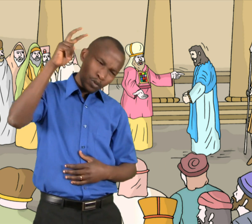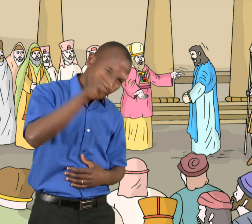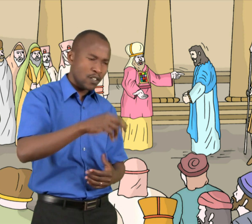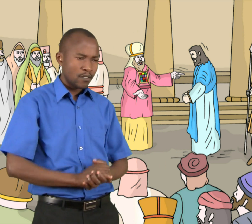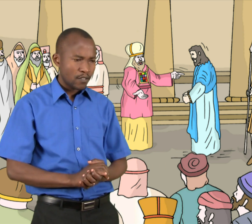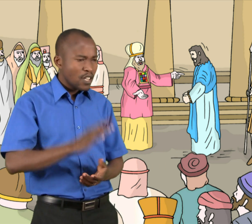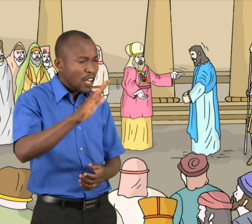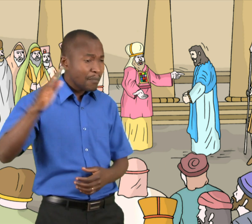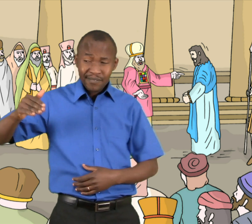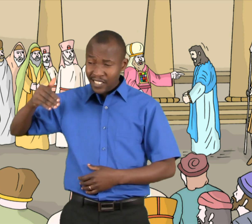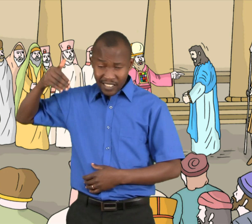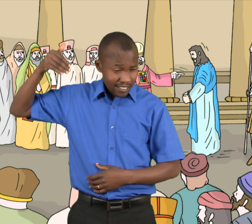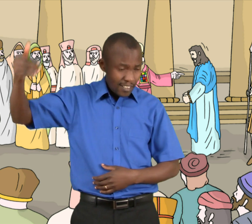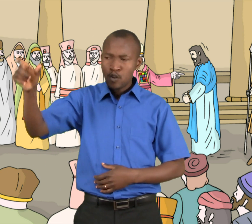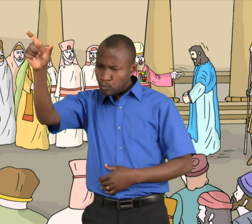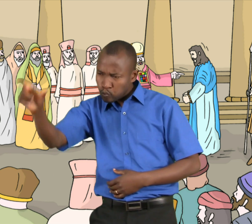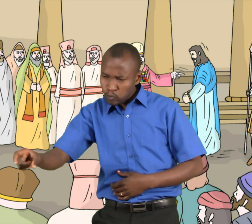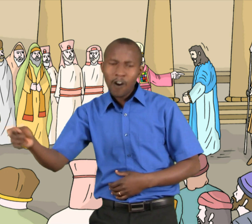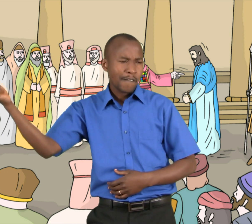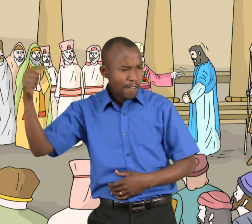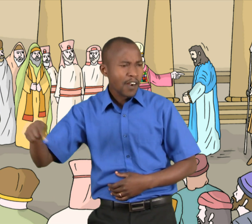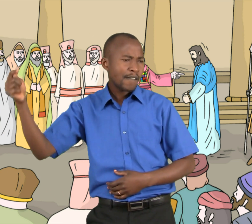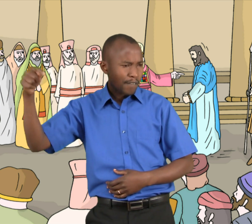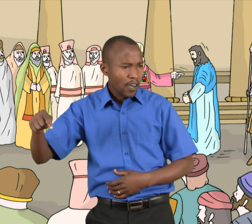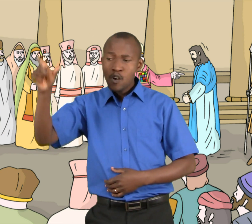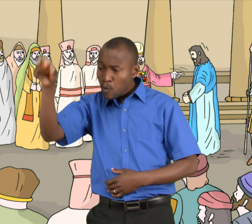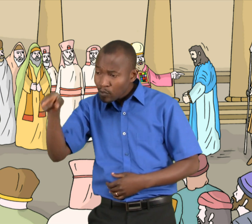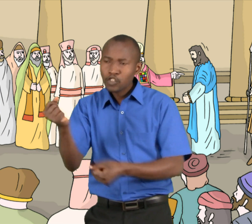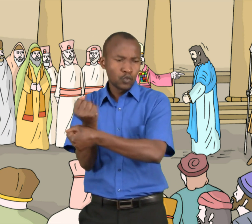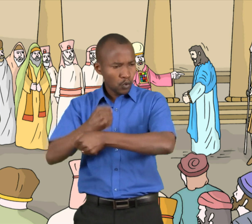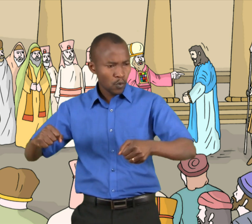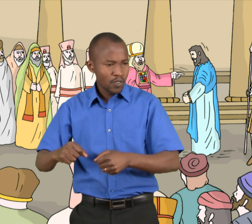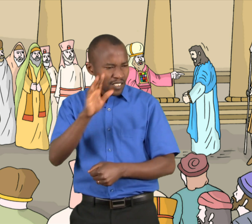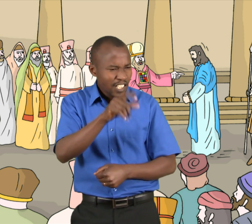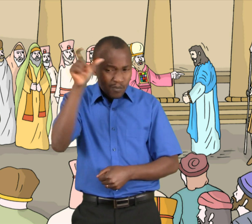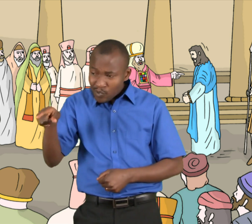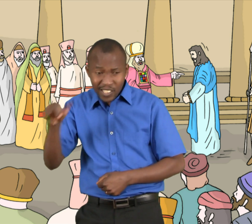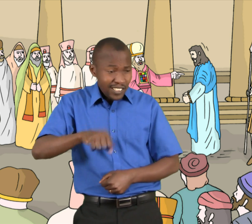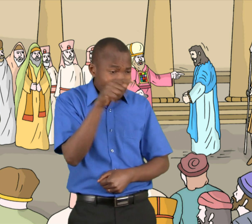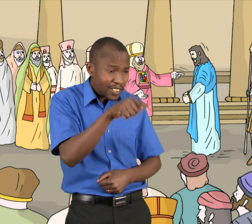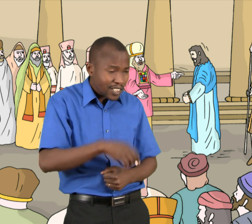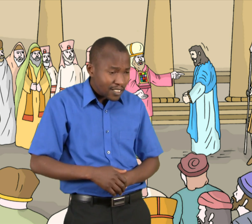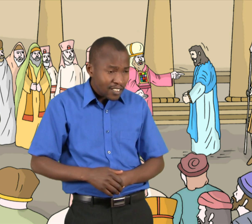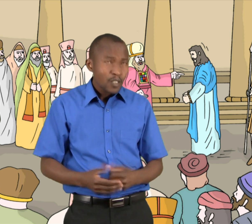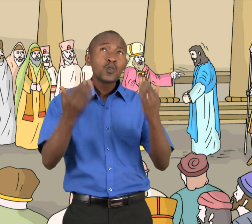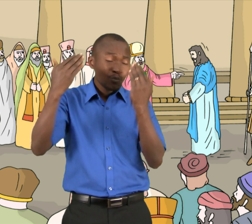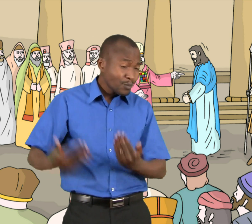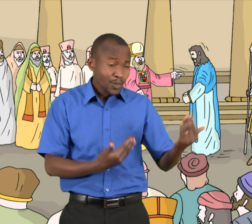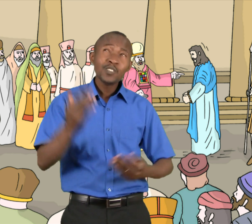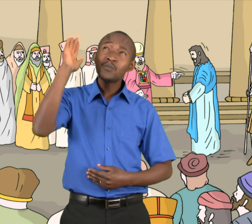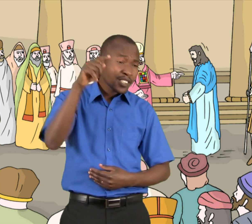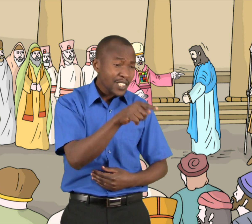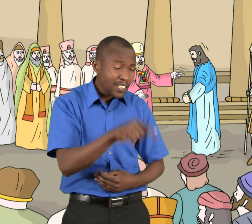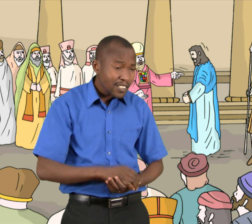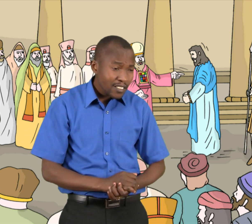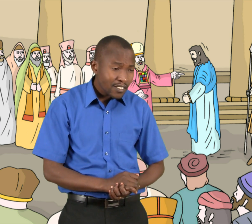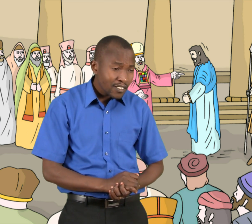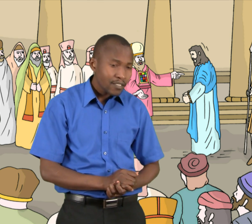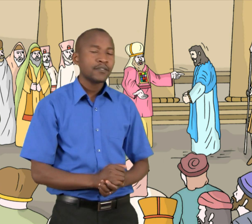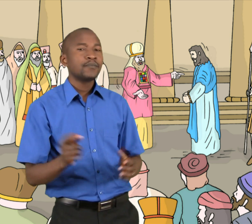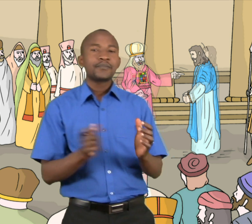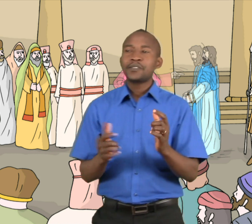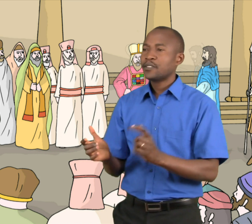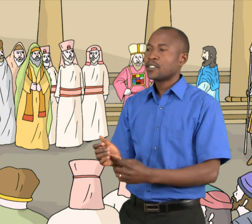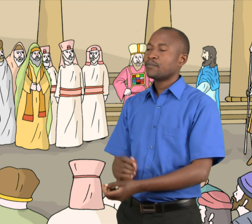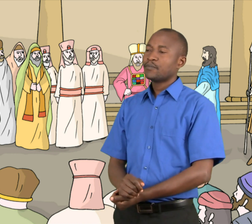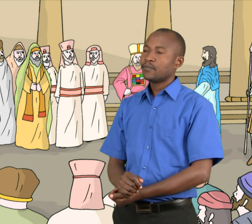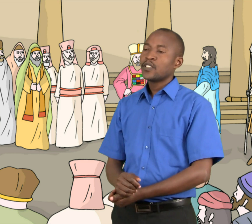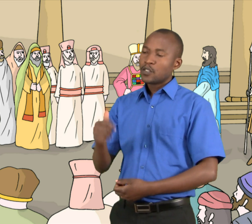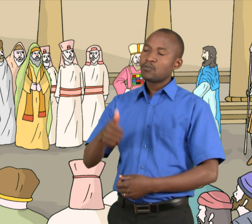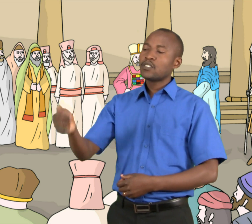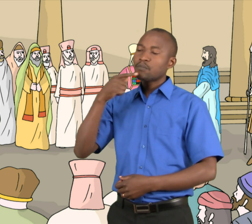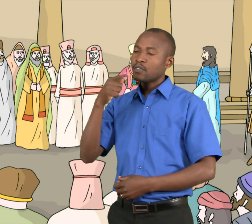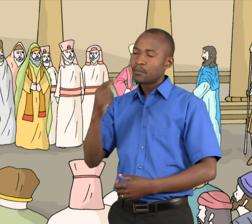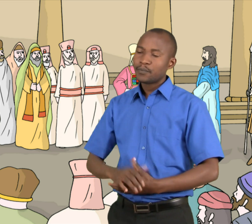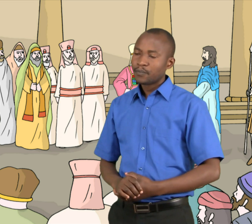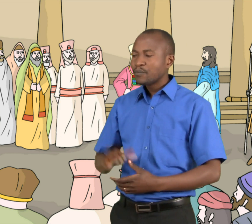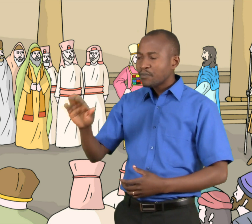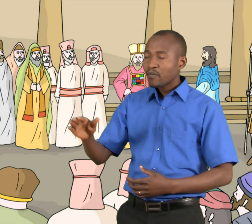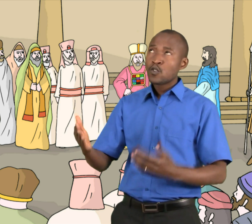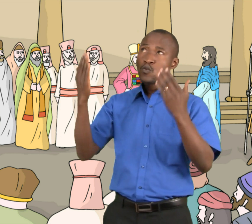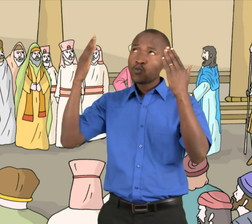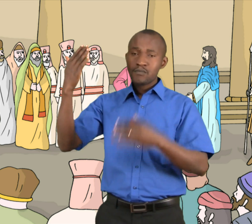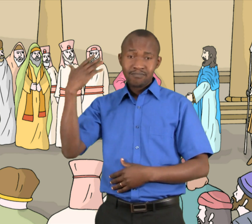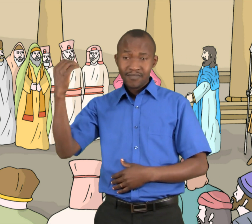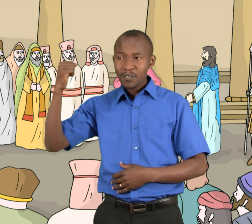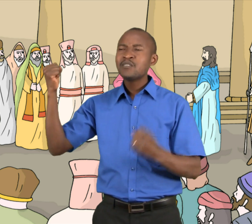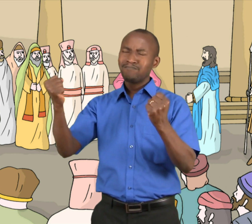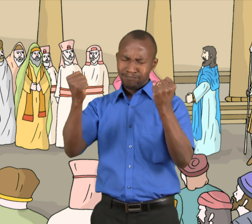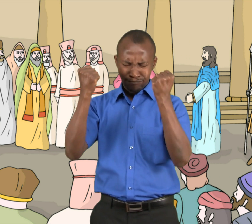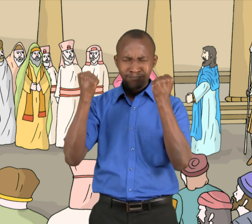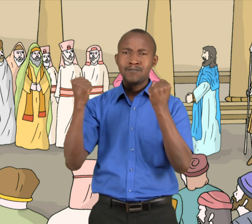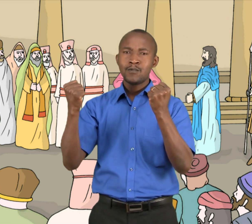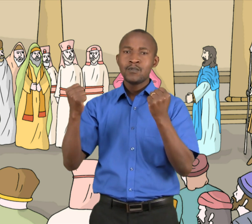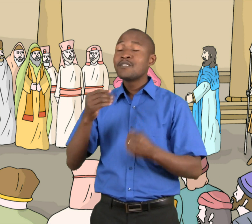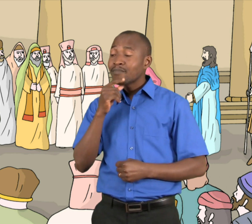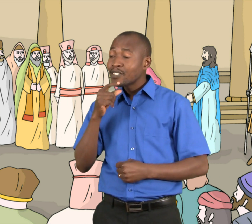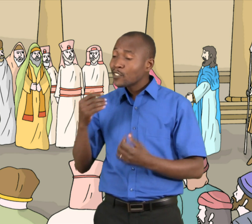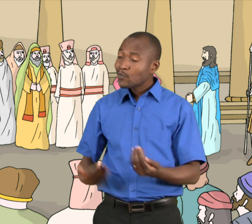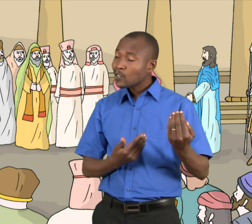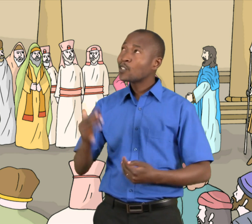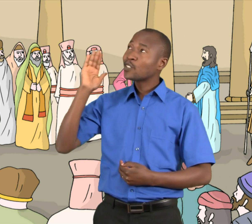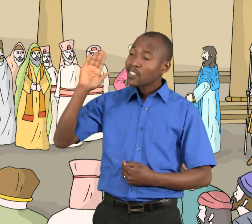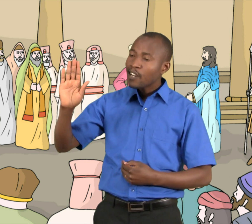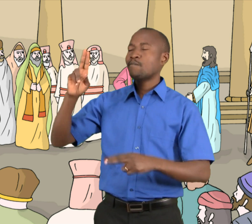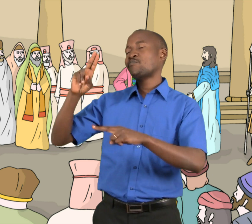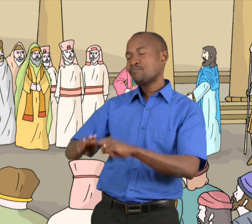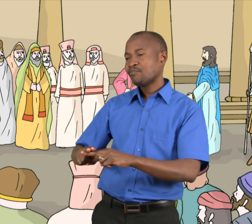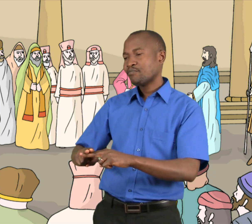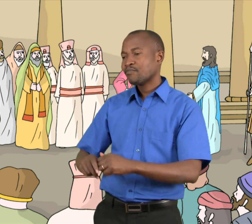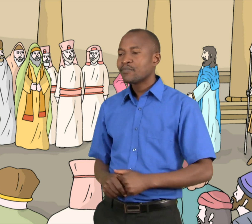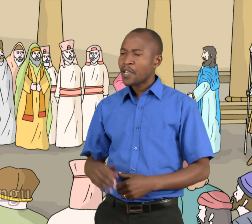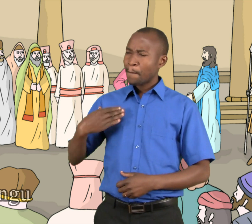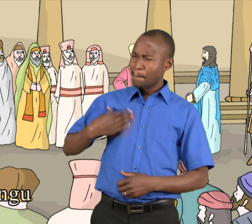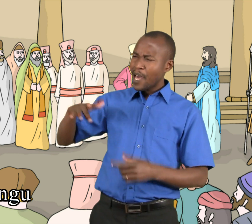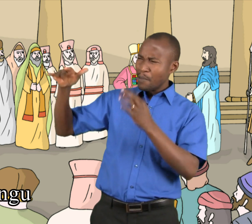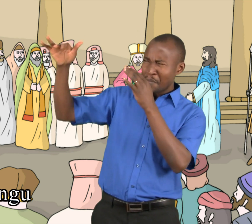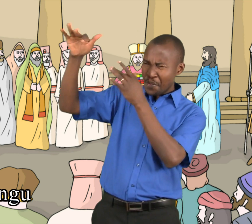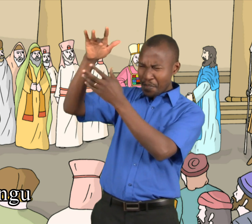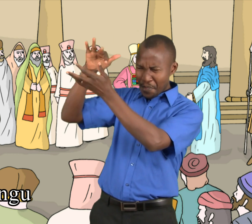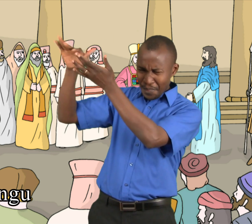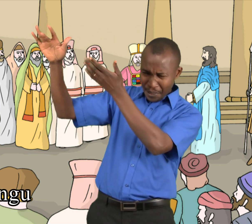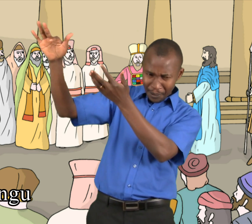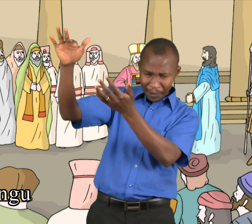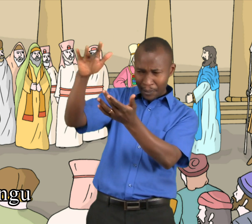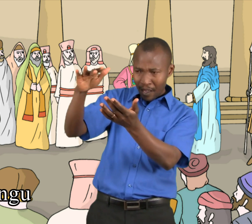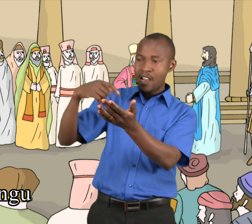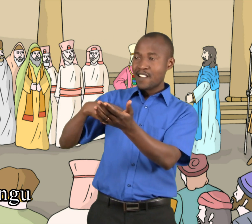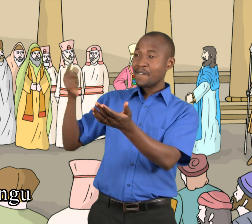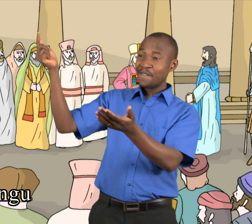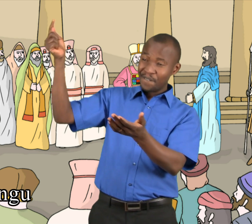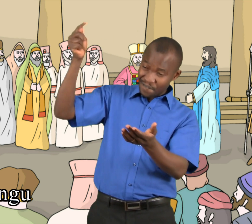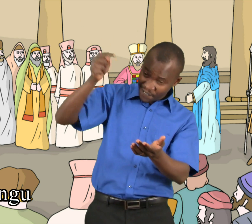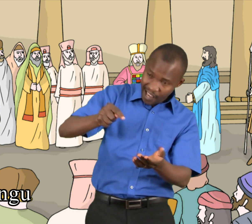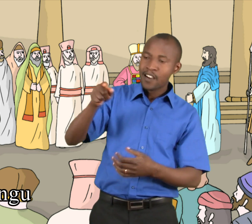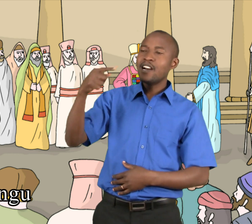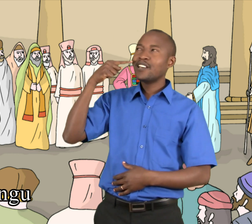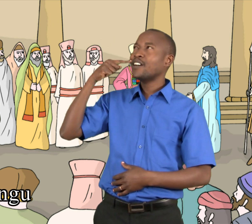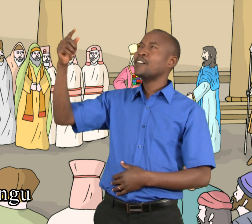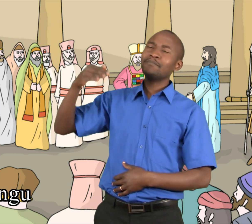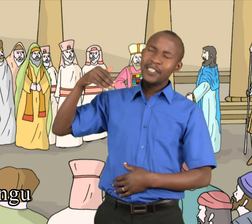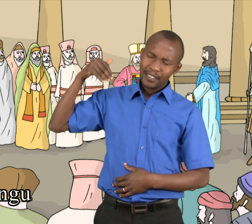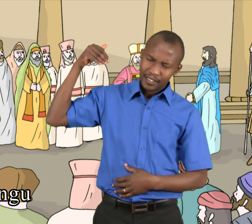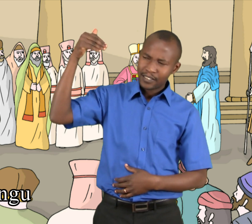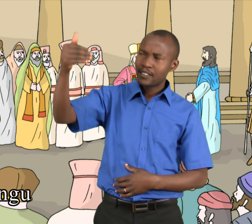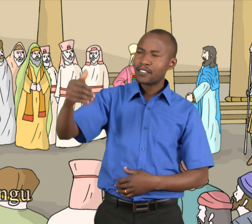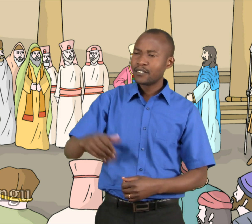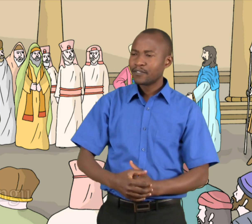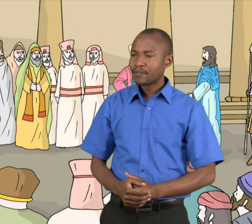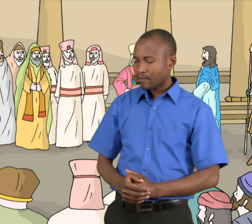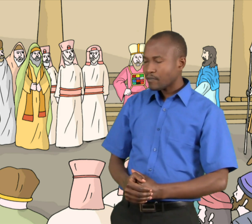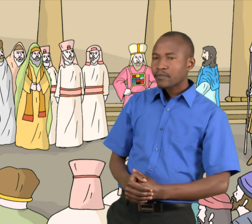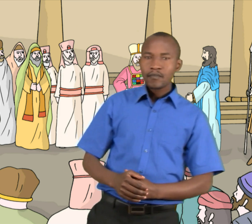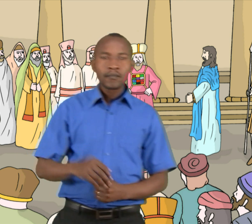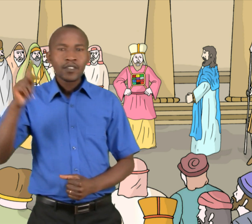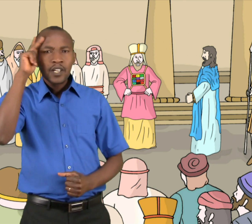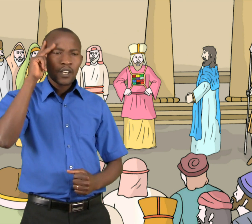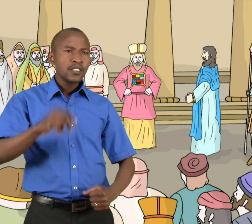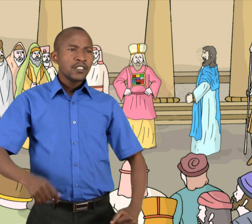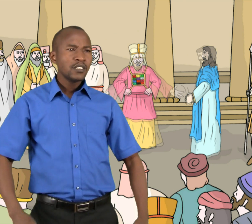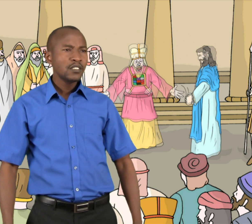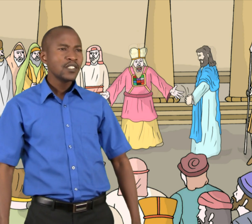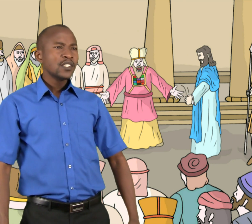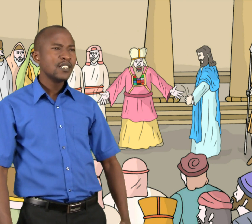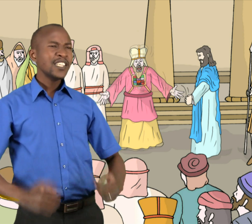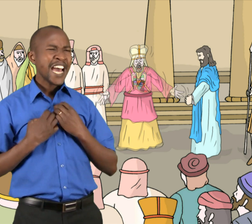“You have said it yourself,” Jesus answered. “But I say to all of you, from now on you will see the Son of Man sitting at the right hand of Power and coming on the clouds of heaven.”